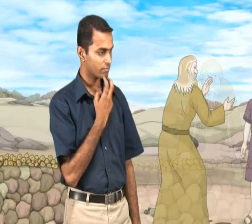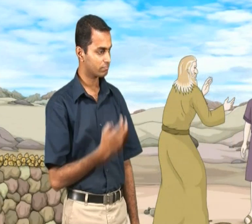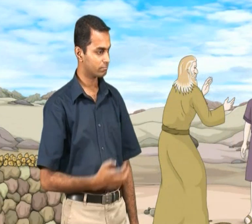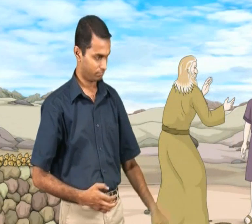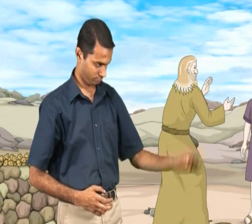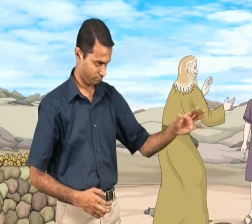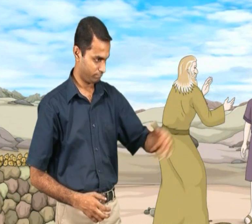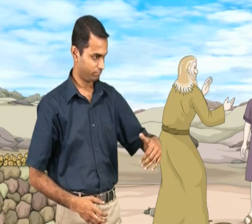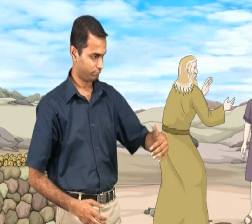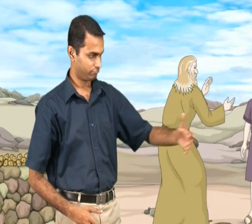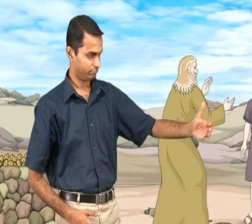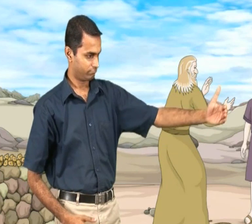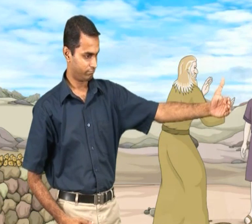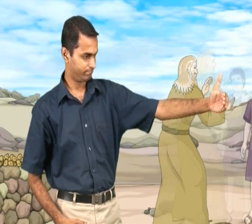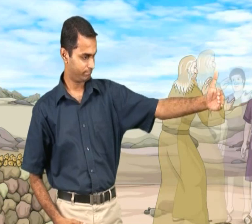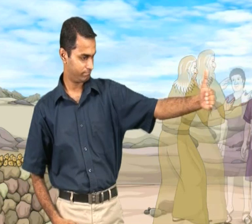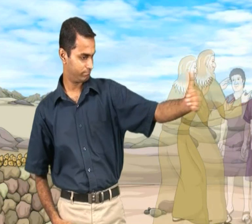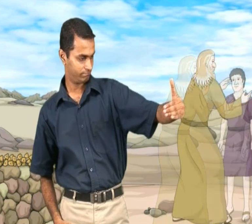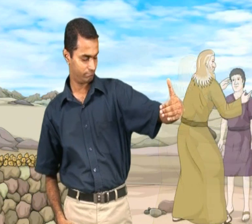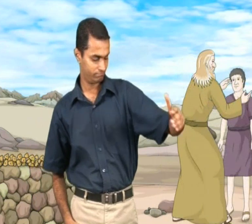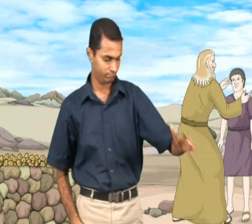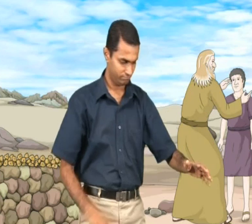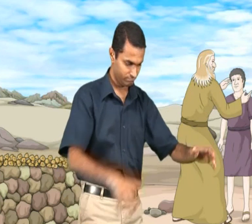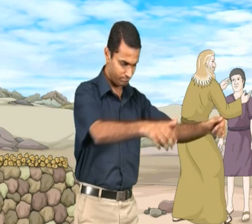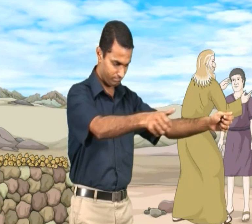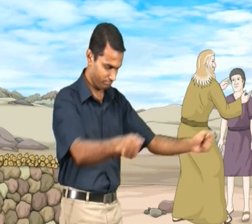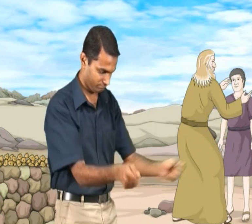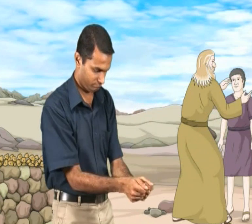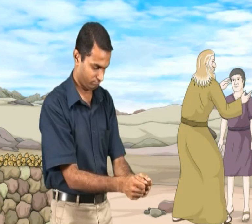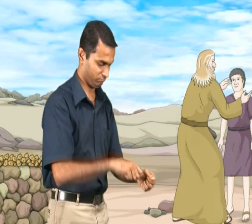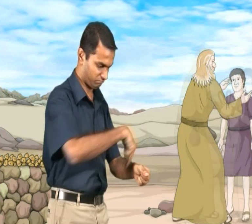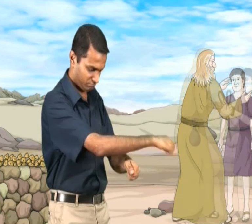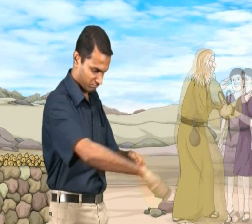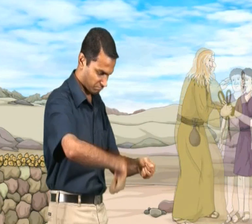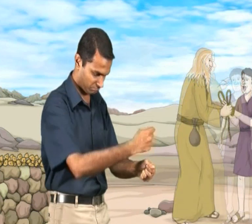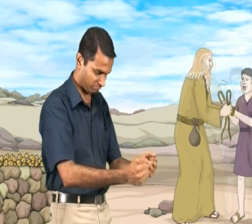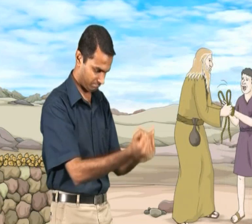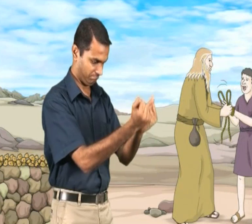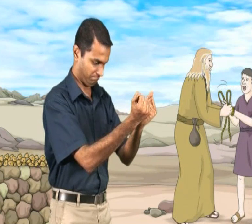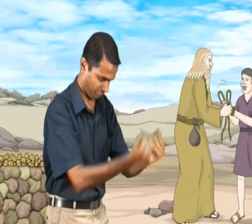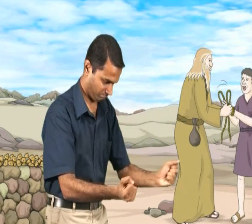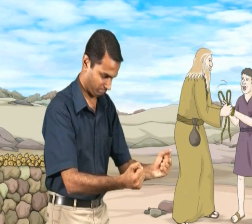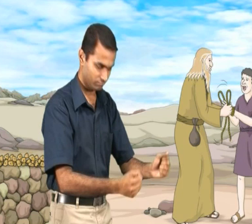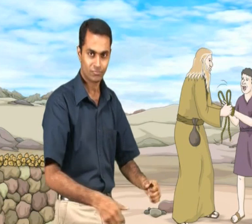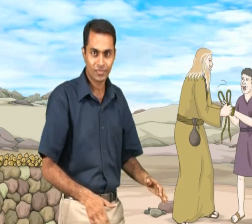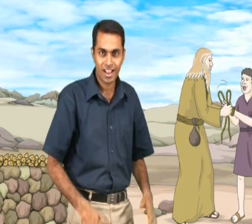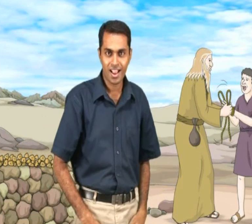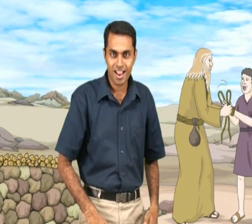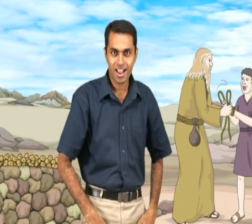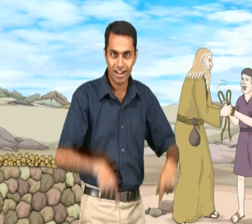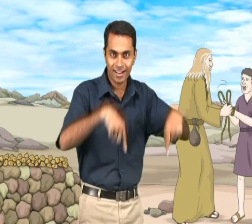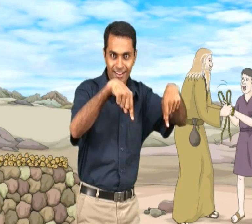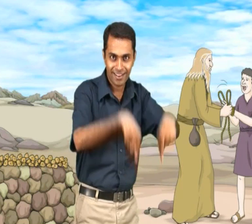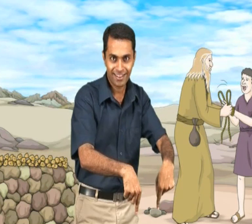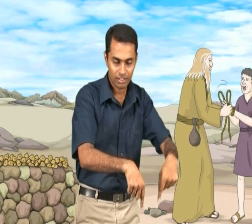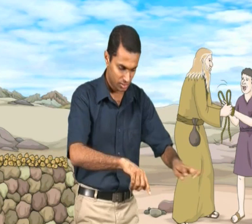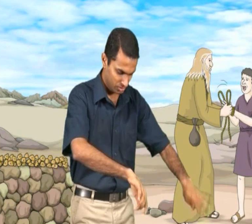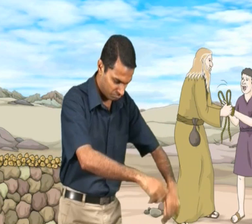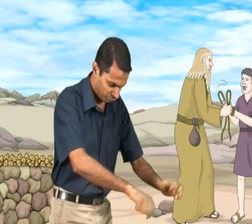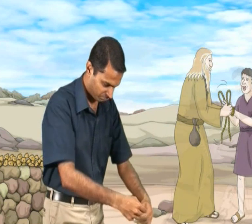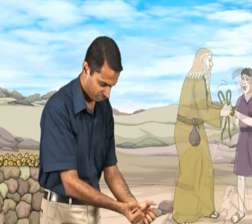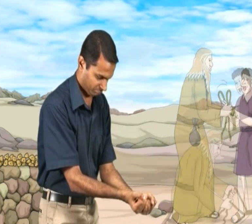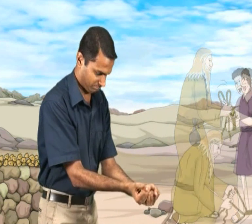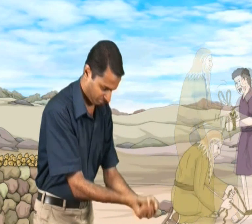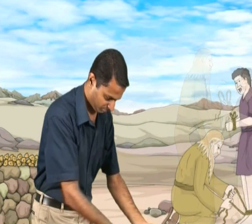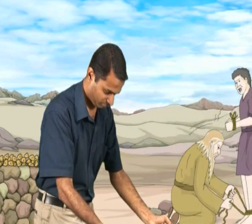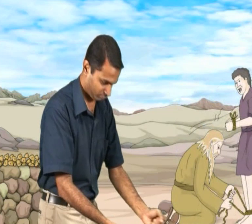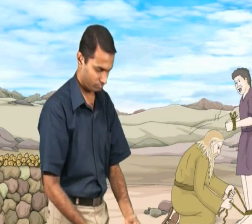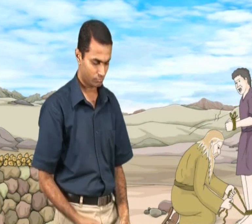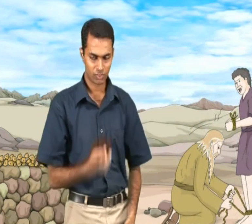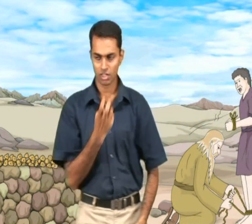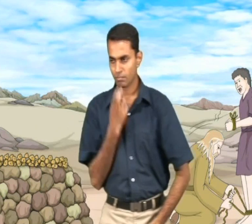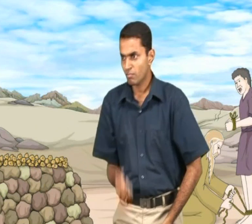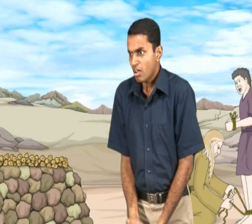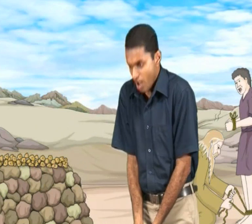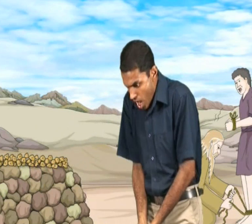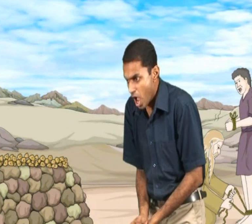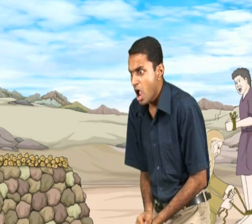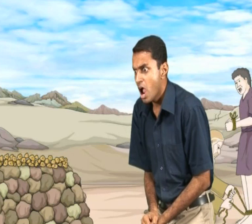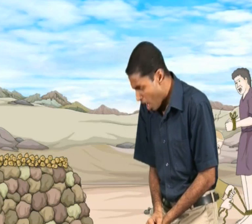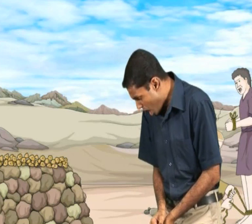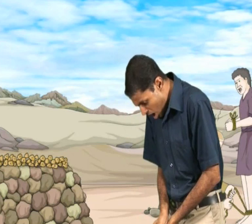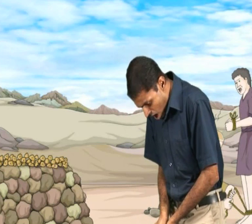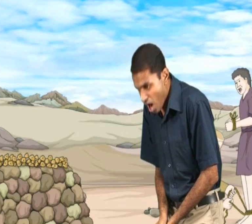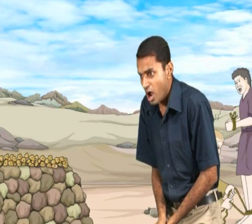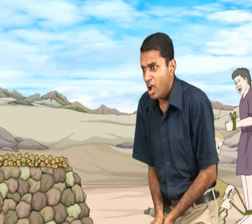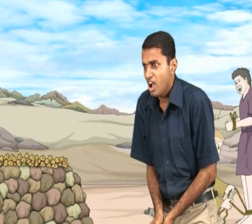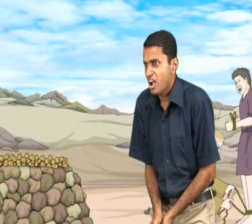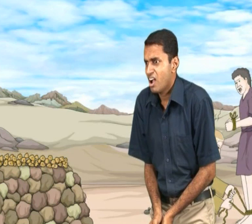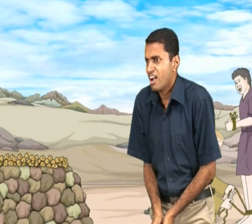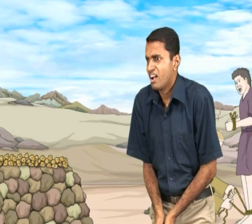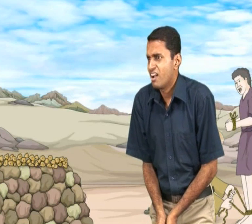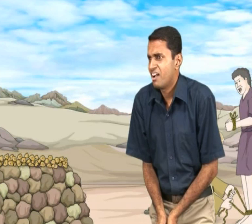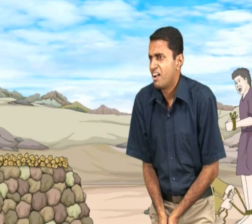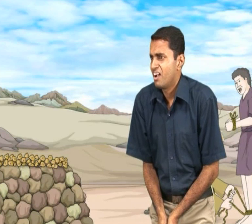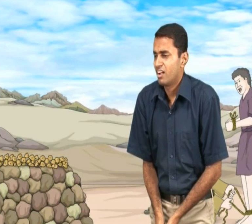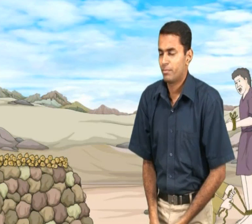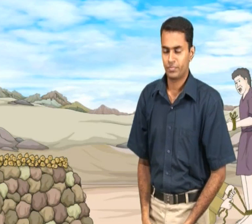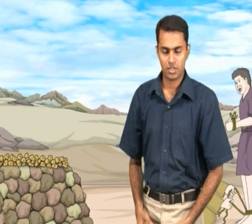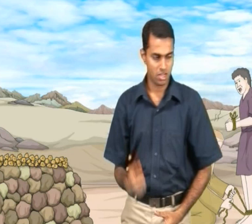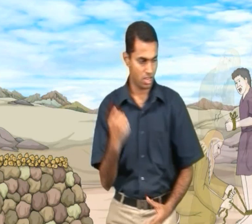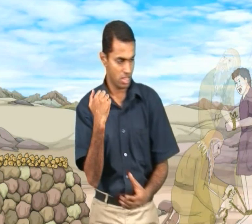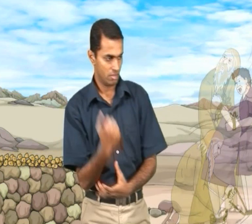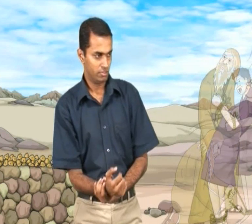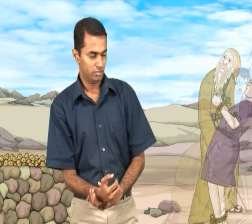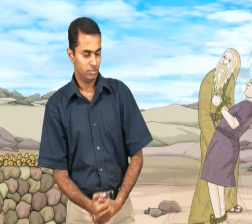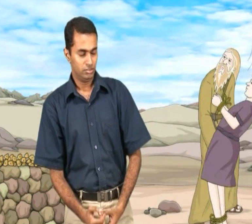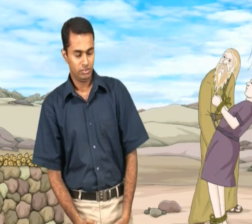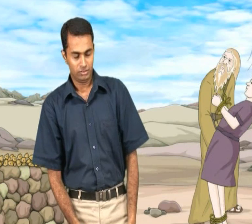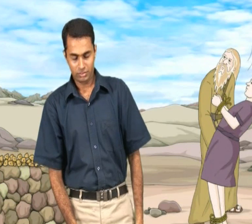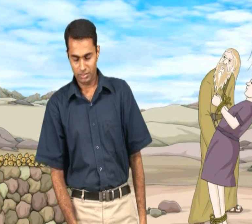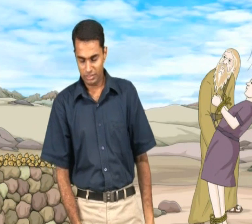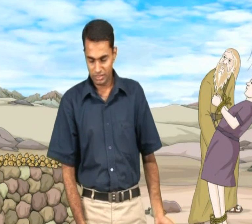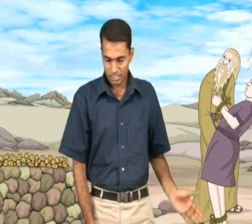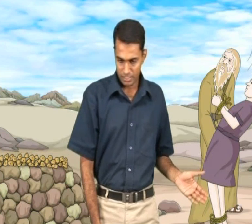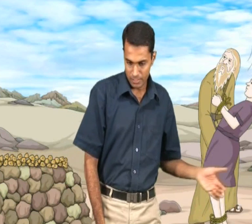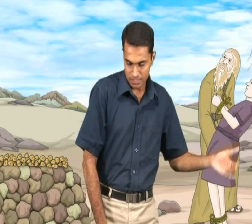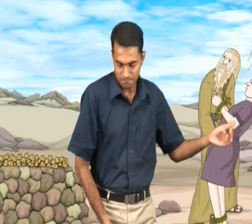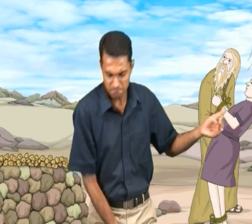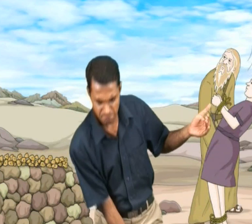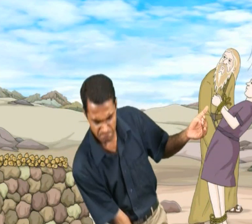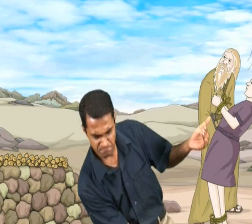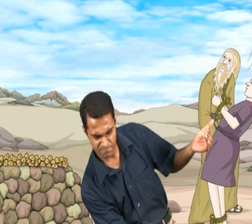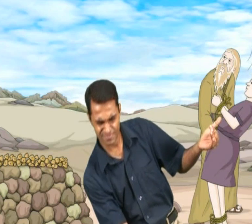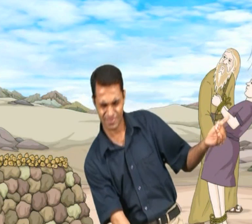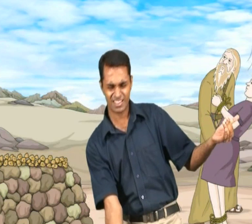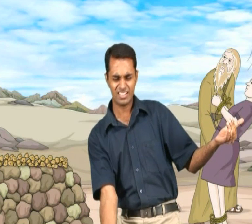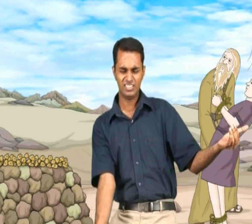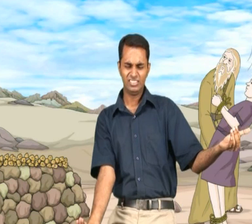He bound his son Isaac and placed him on the altar, atop the wood.